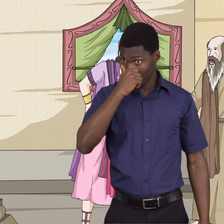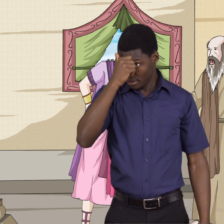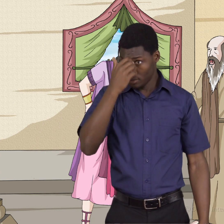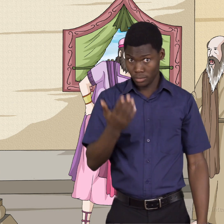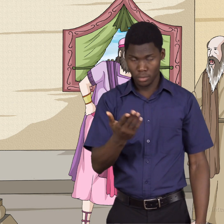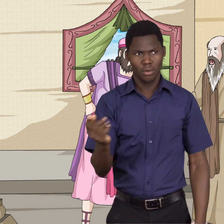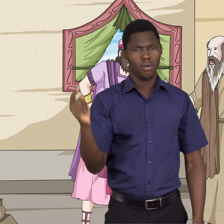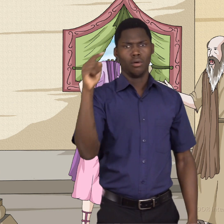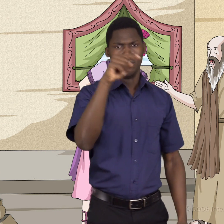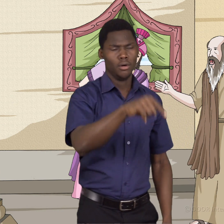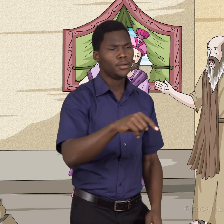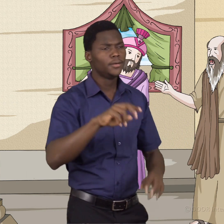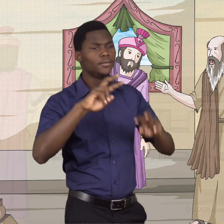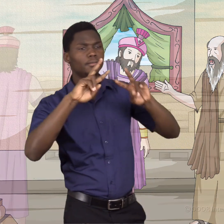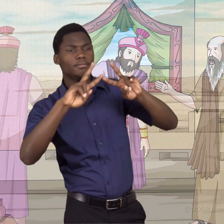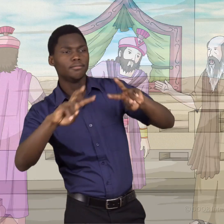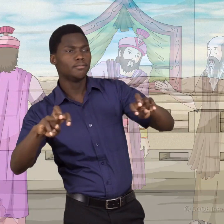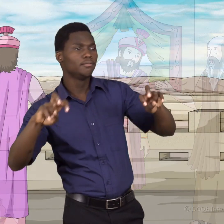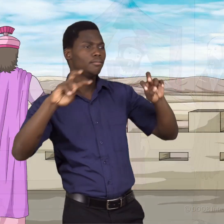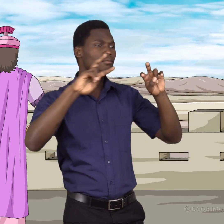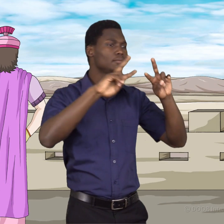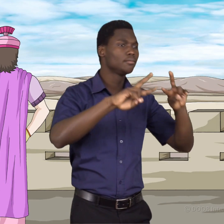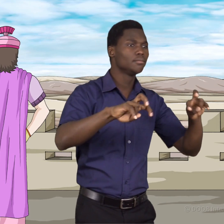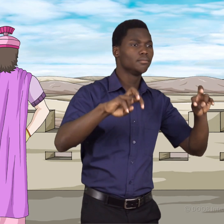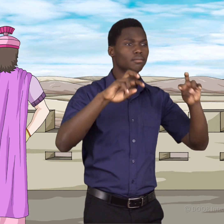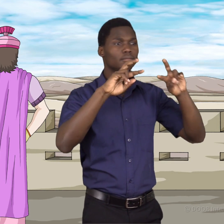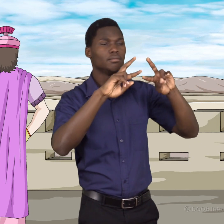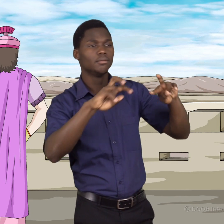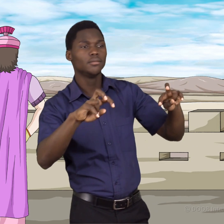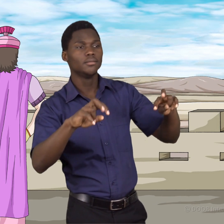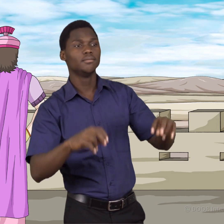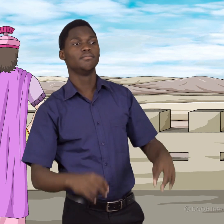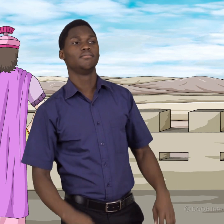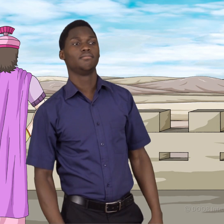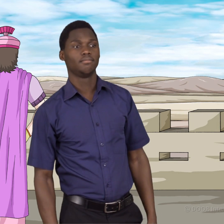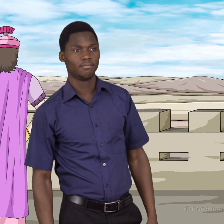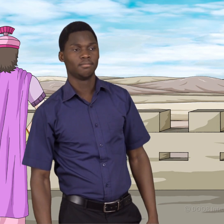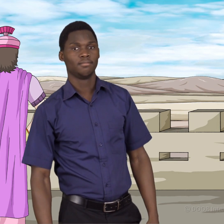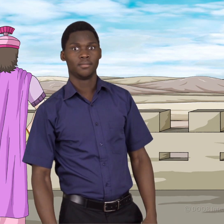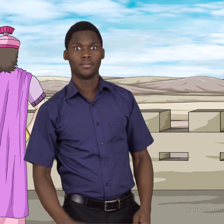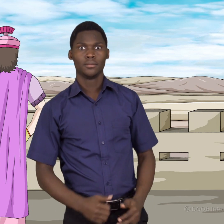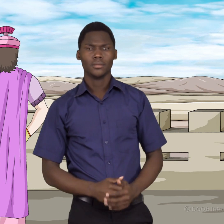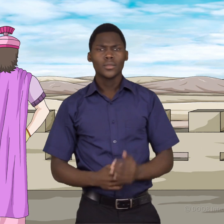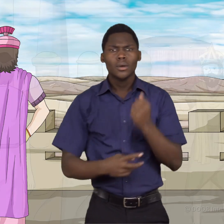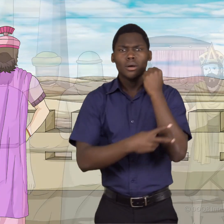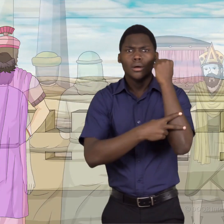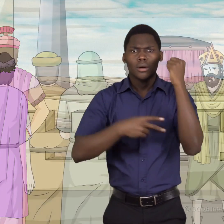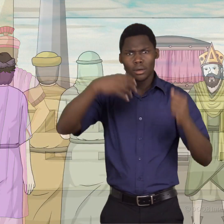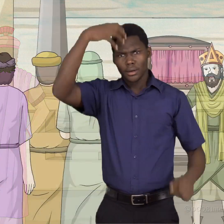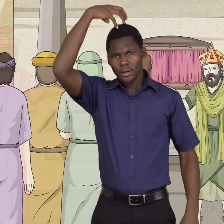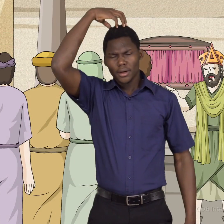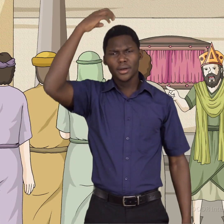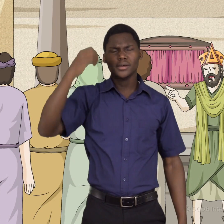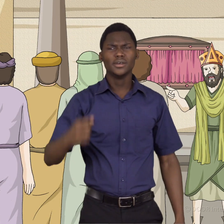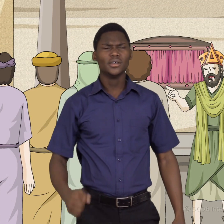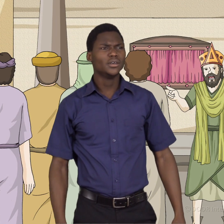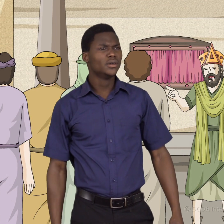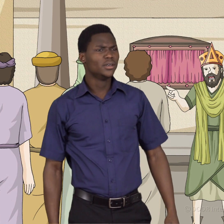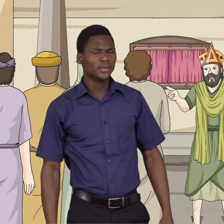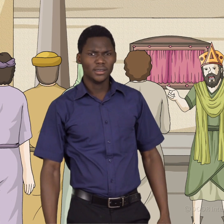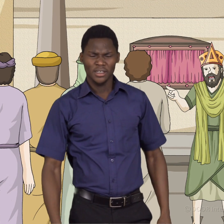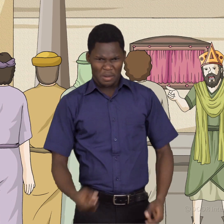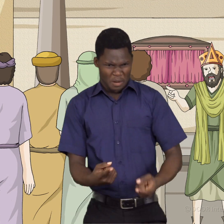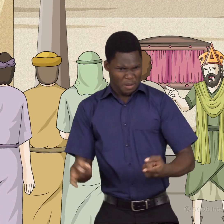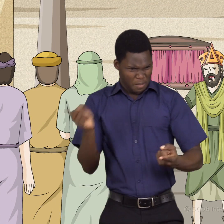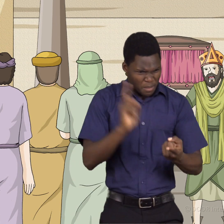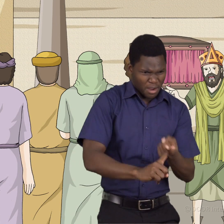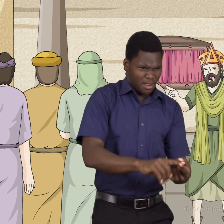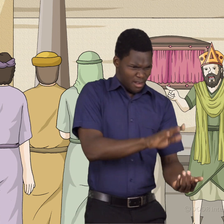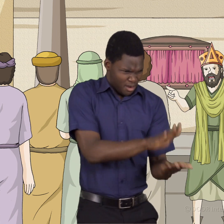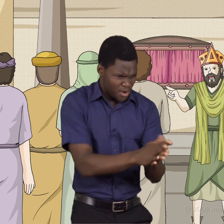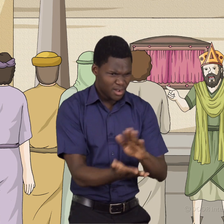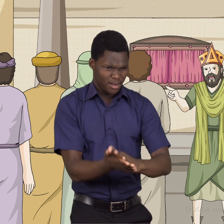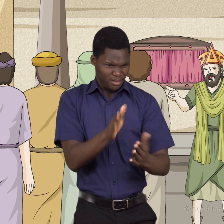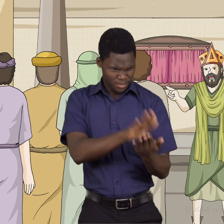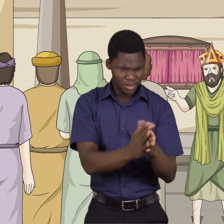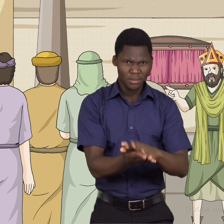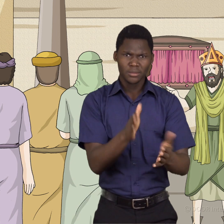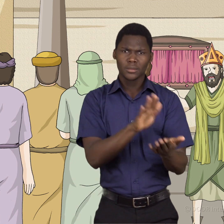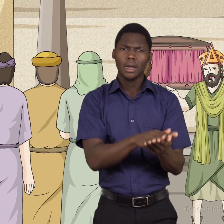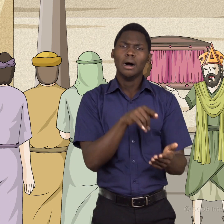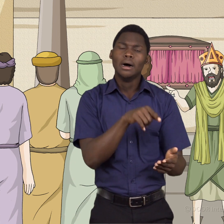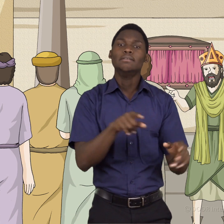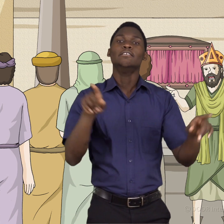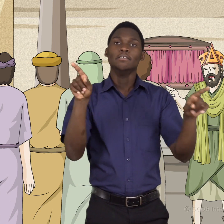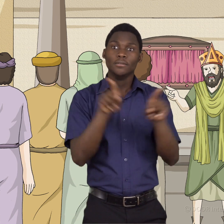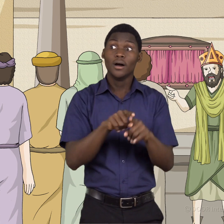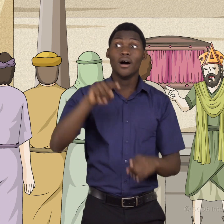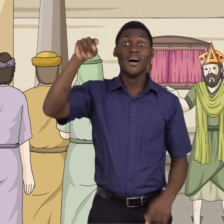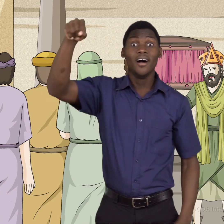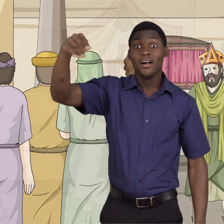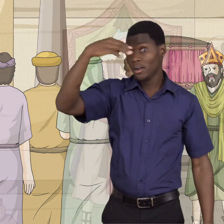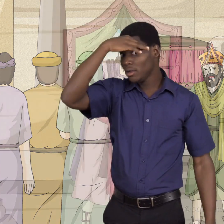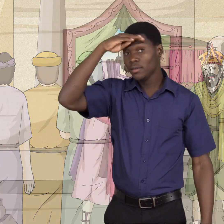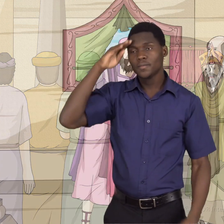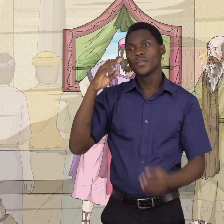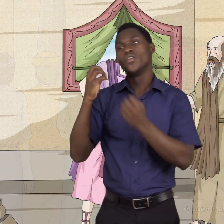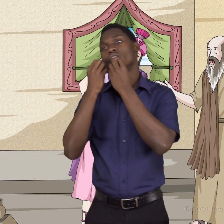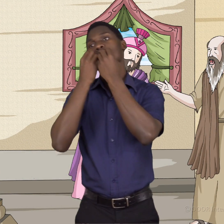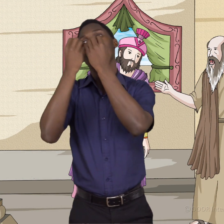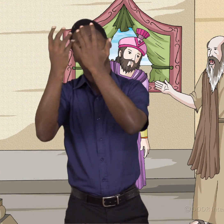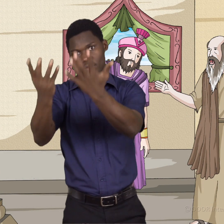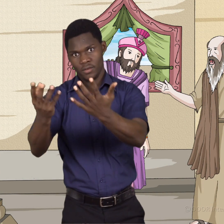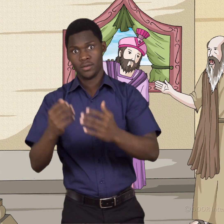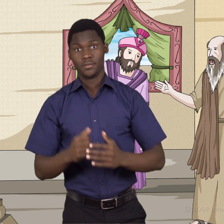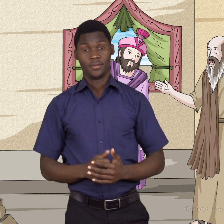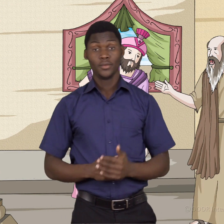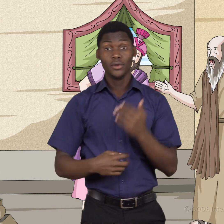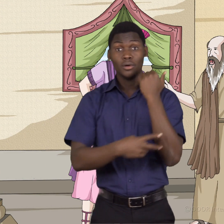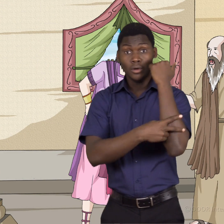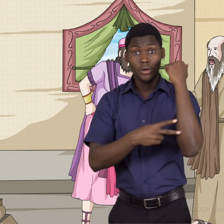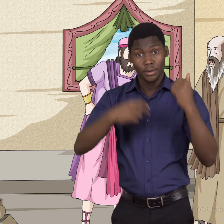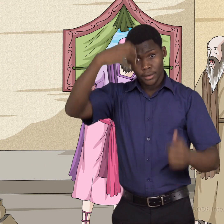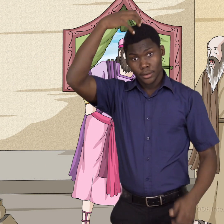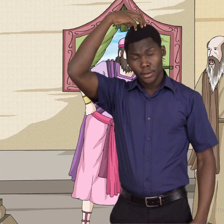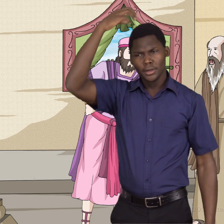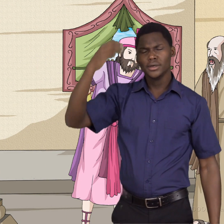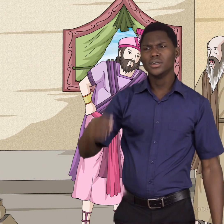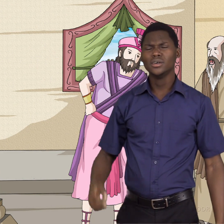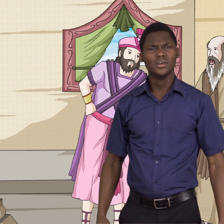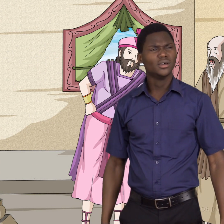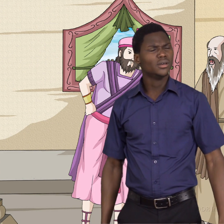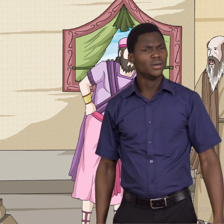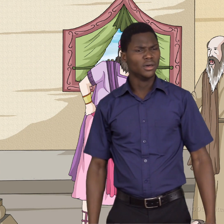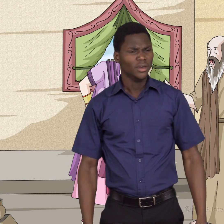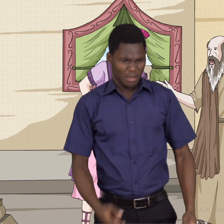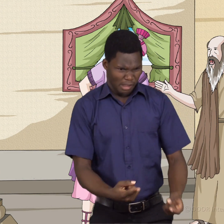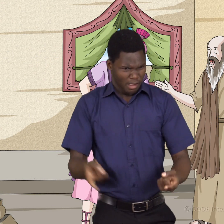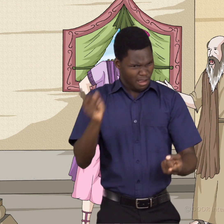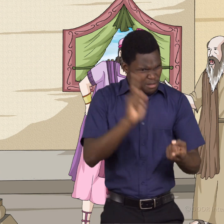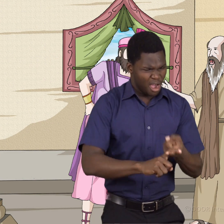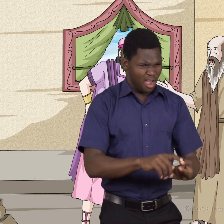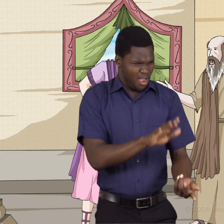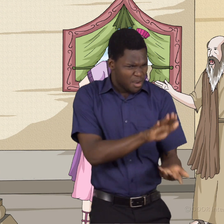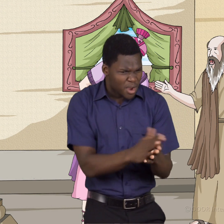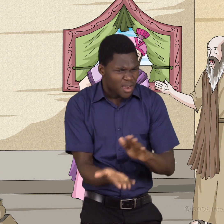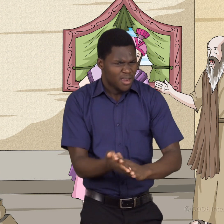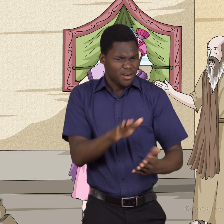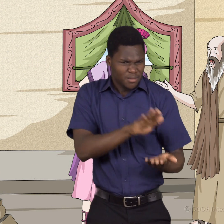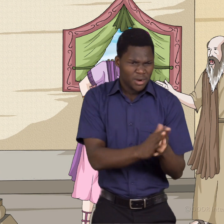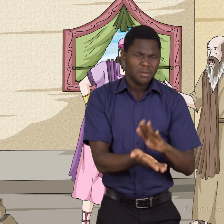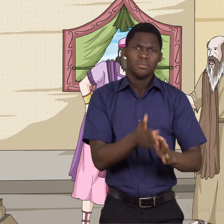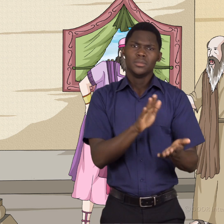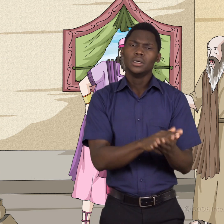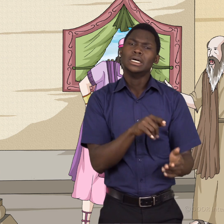So the king of Israel sent word to the place the man of God had pointed out.